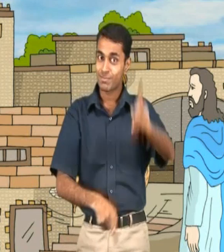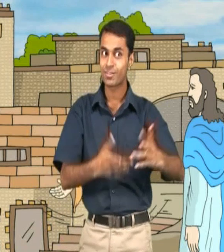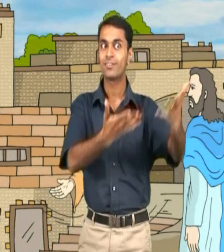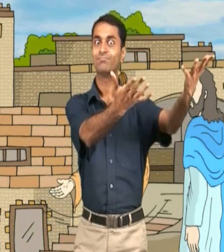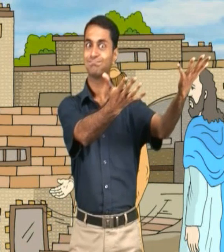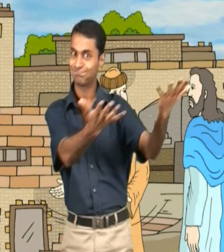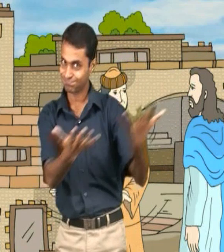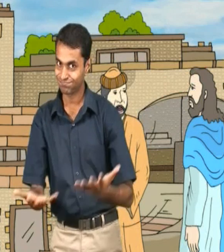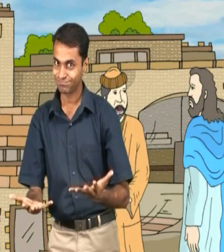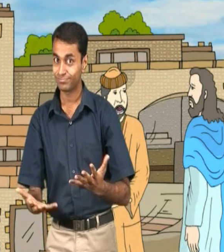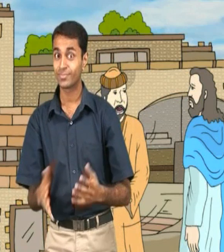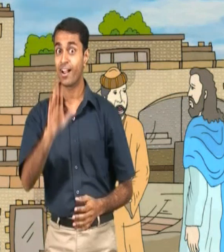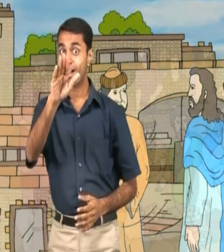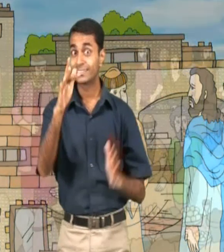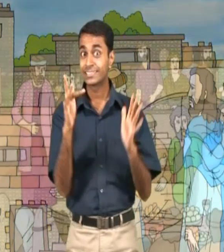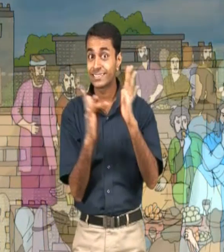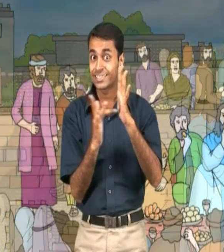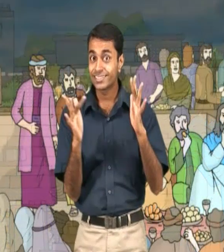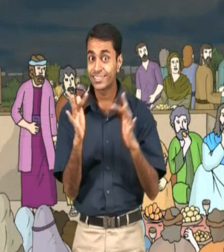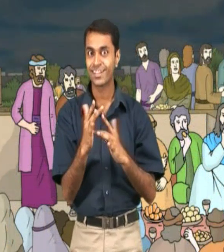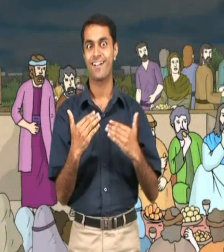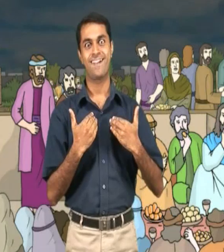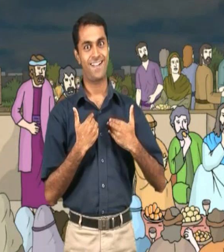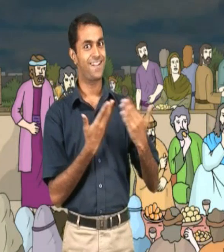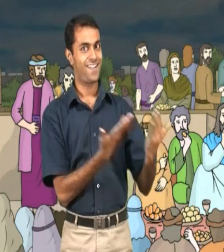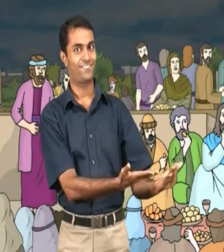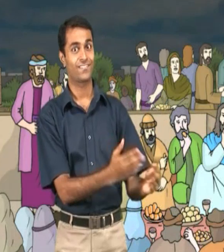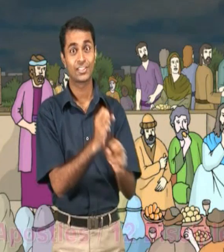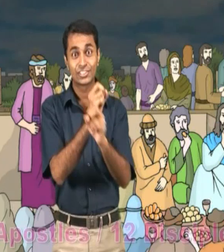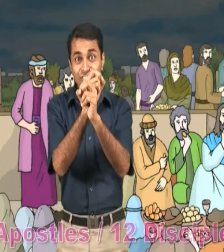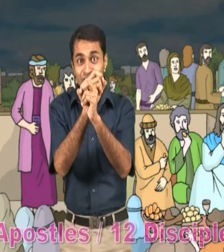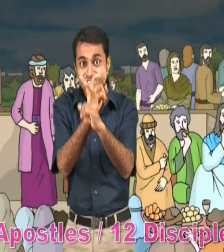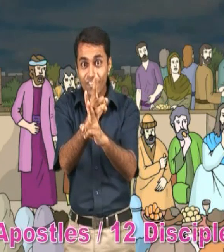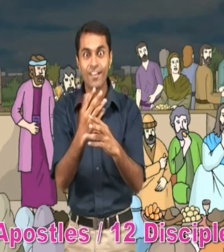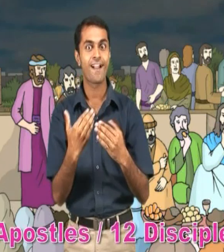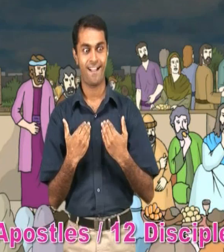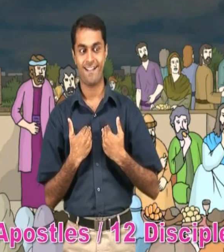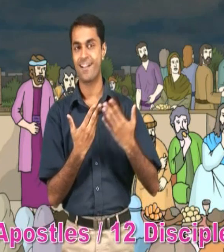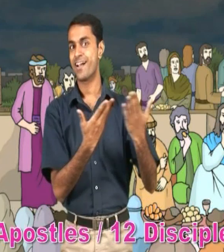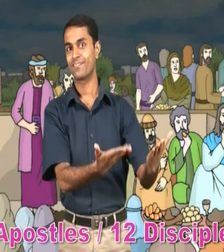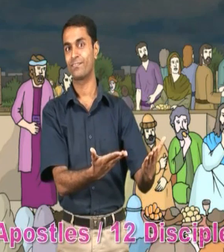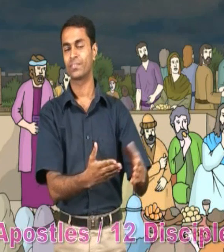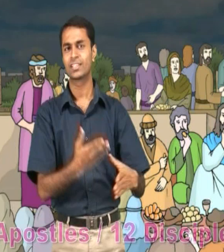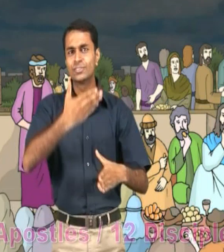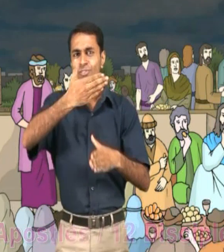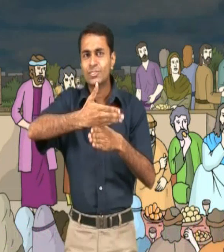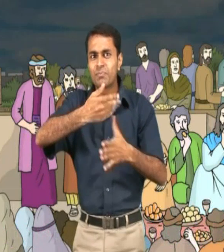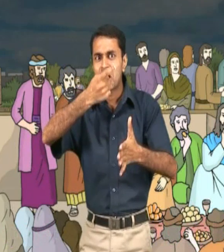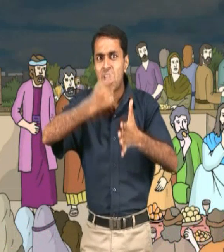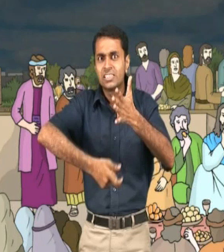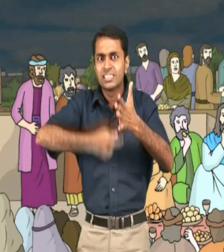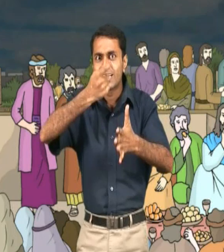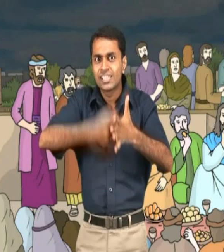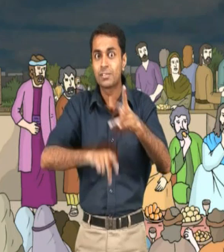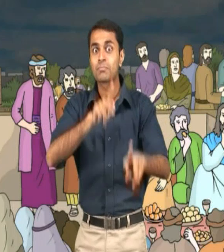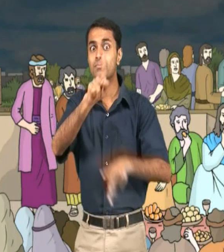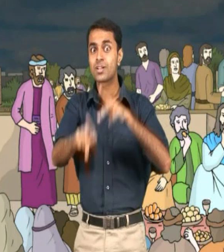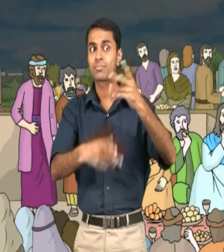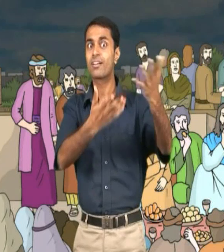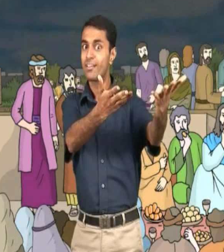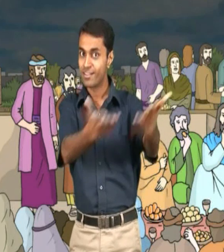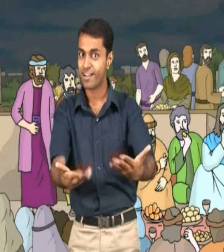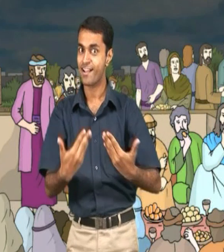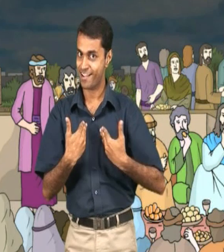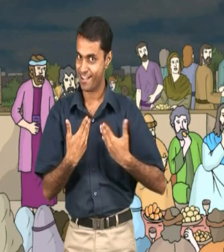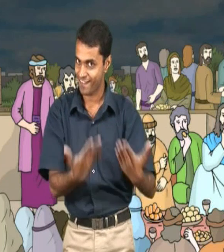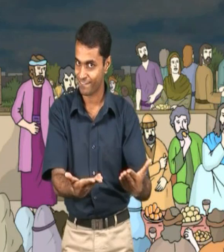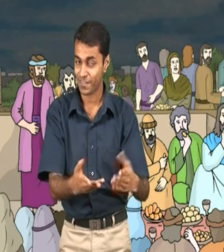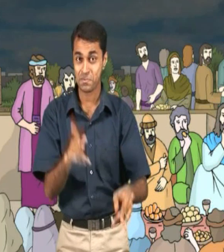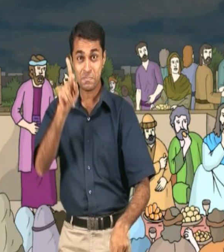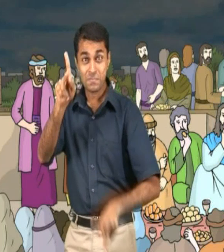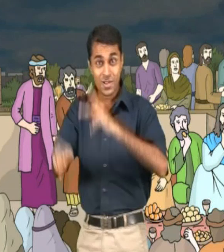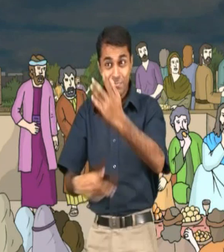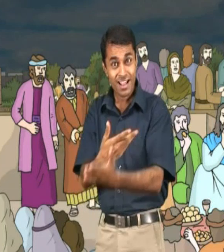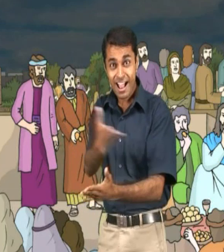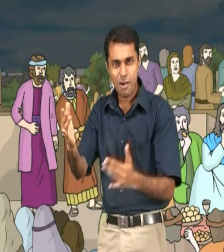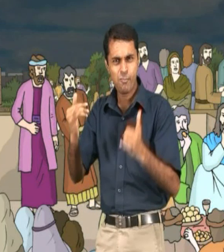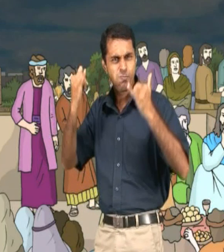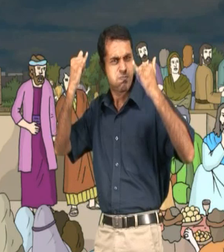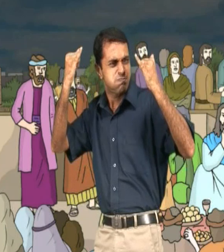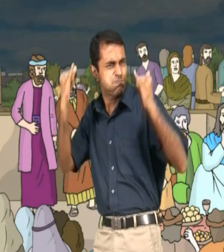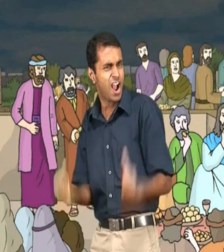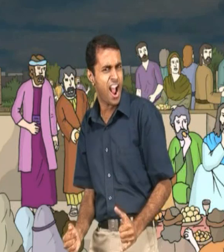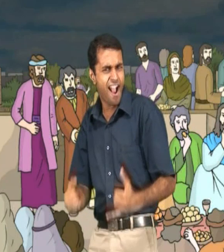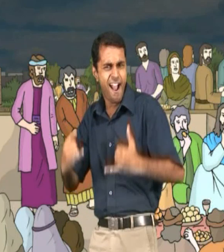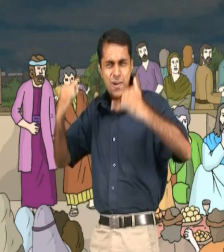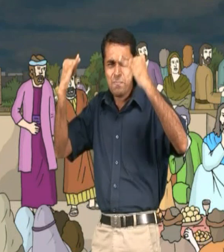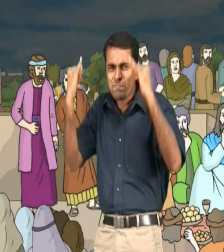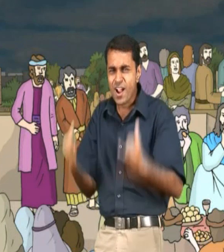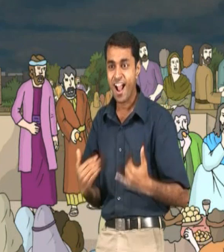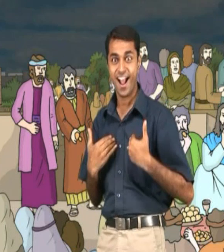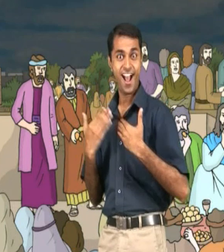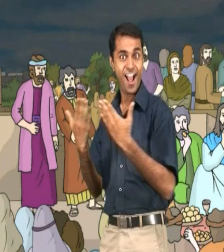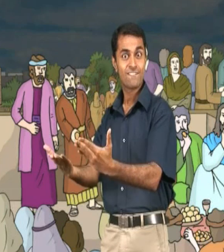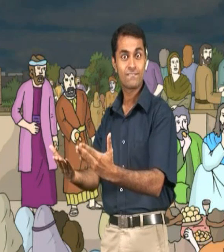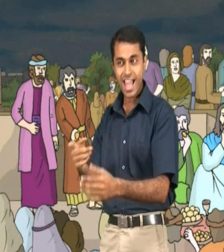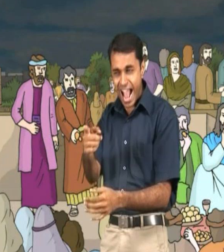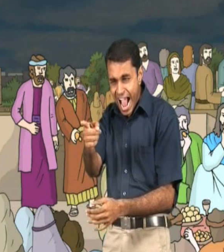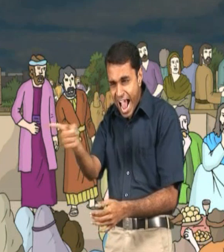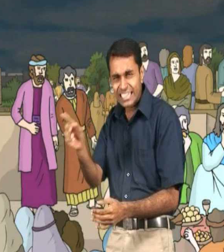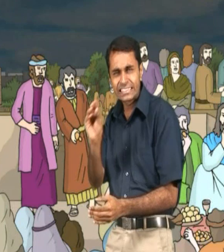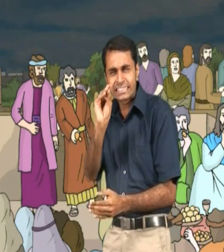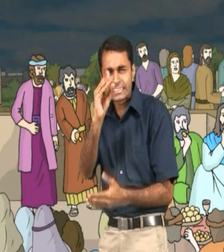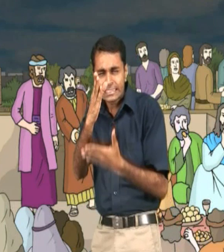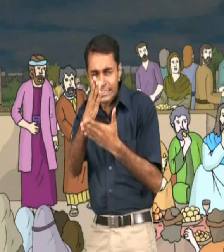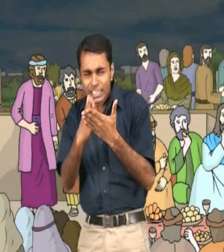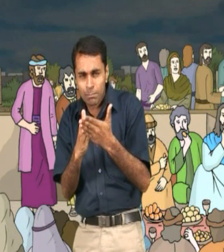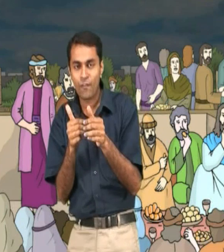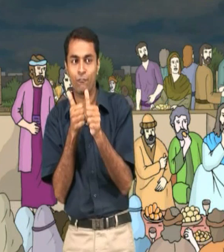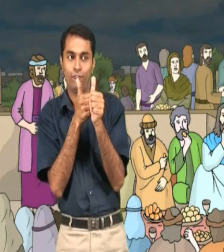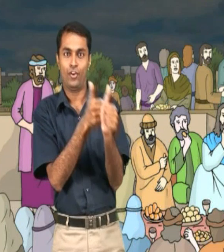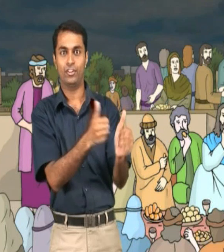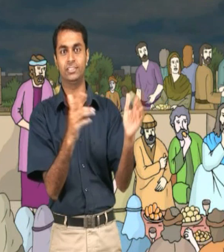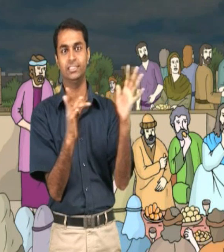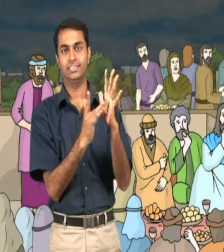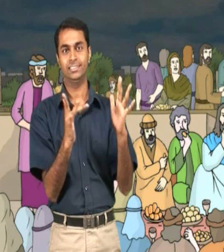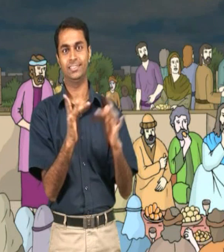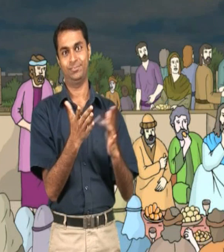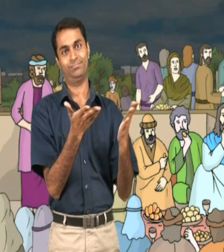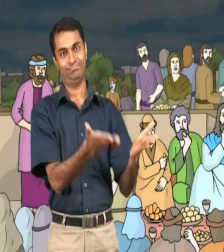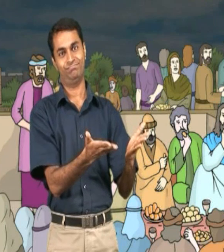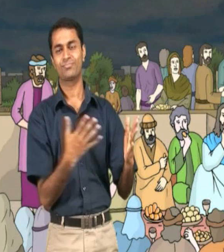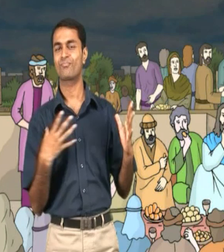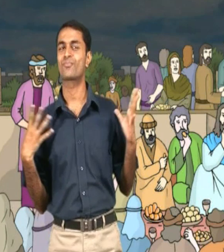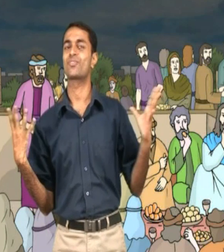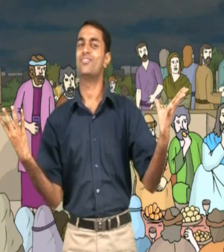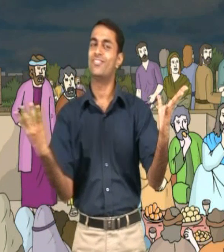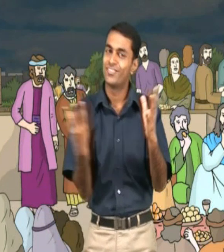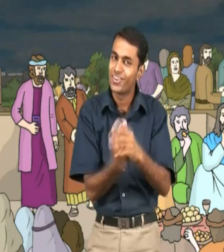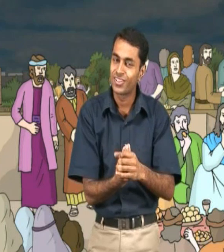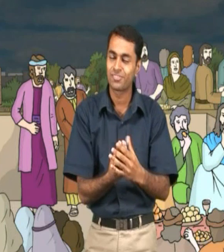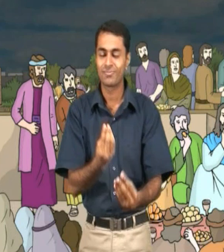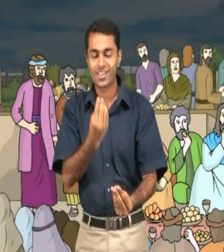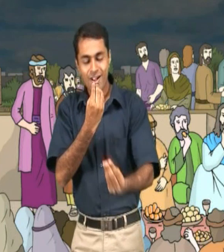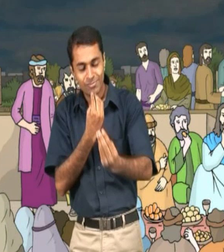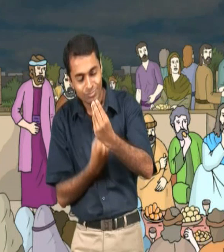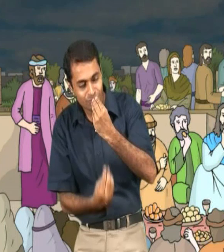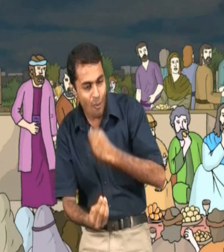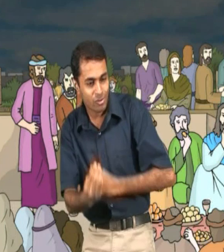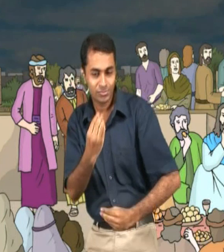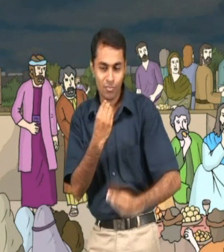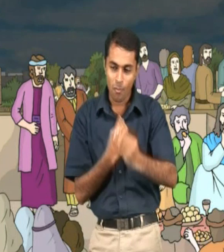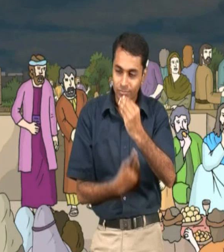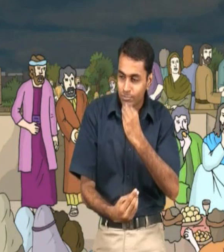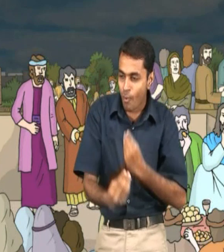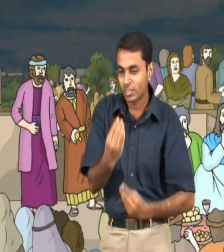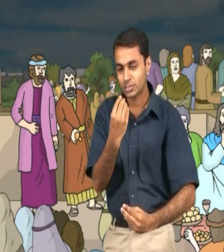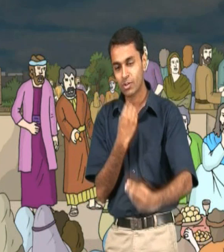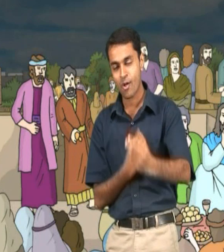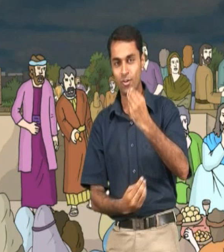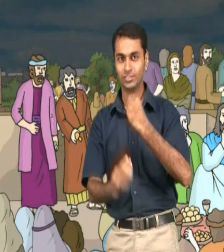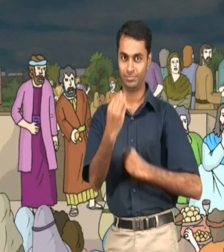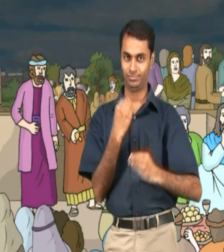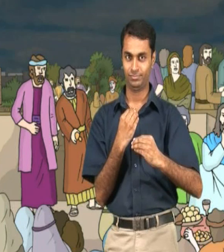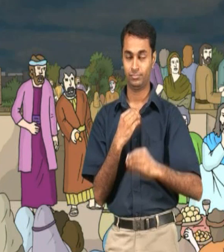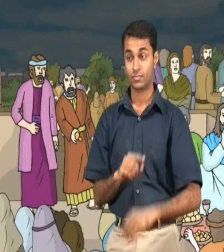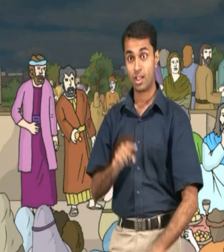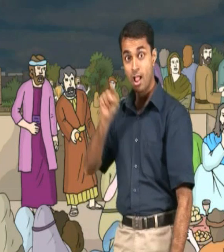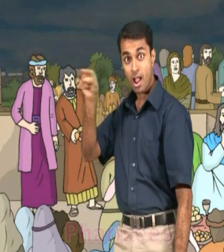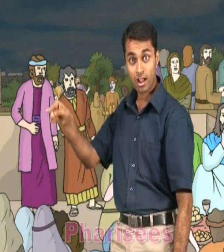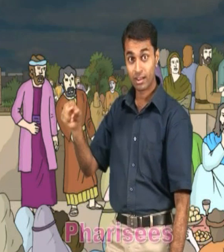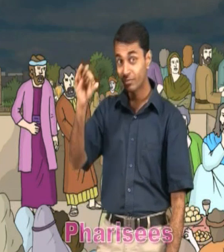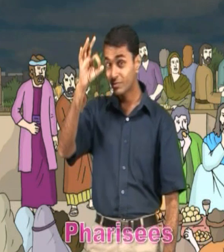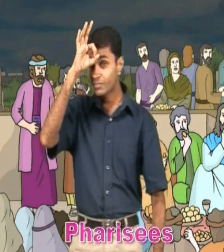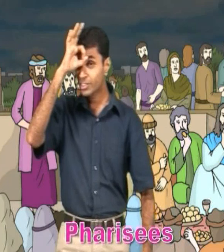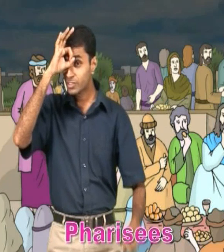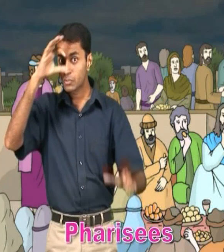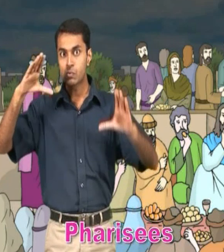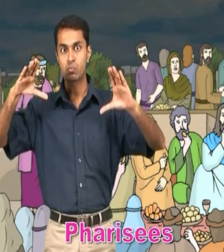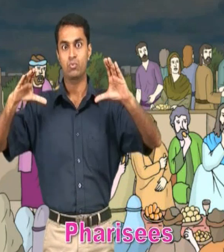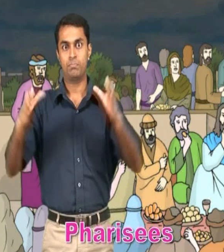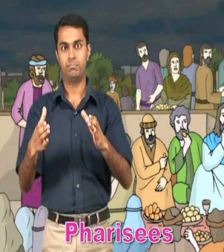While Jesus was dining at Levi’s house, many tax collectors and sinners were eating with Him and His disciples—for there were many who followed Him.